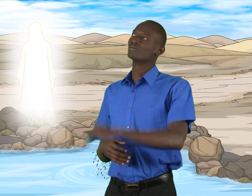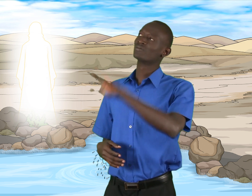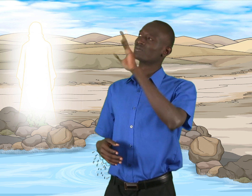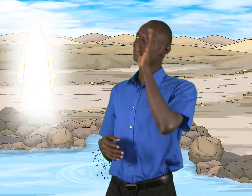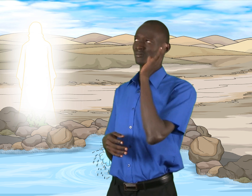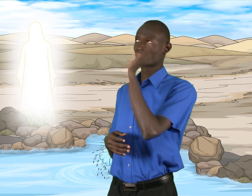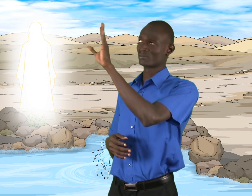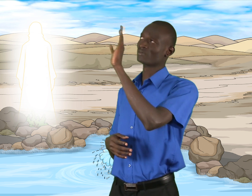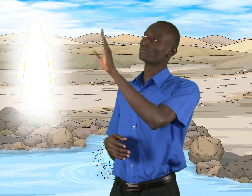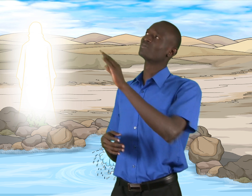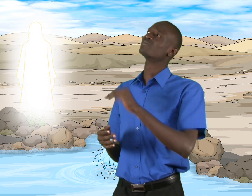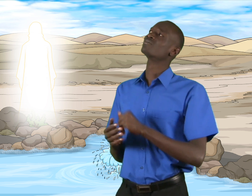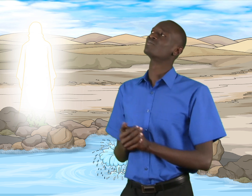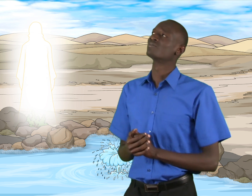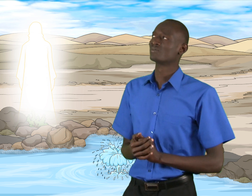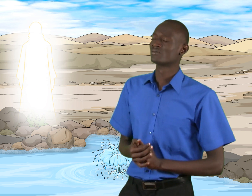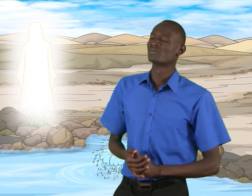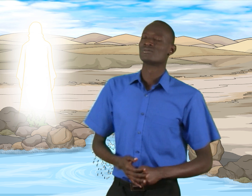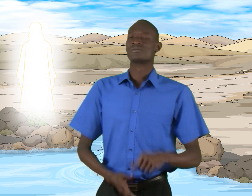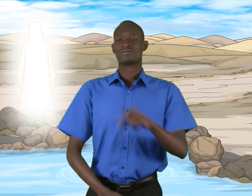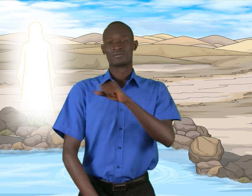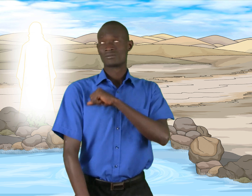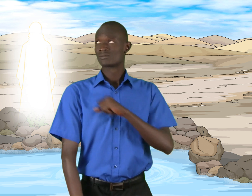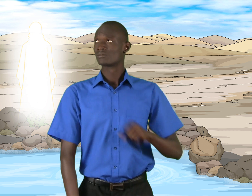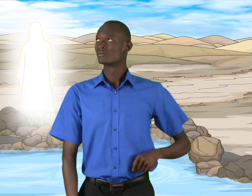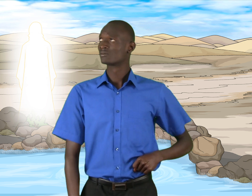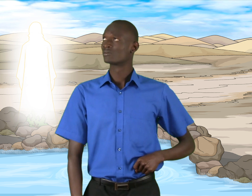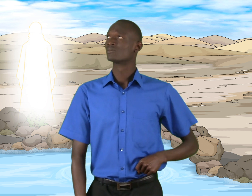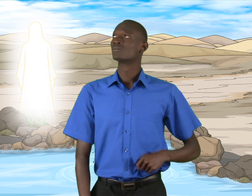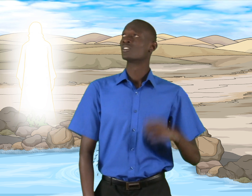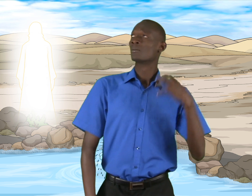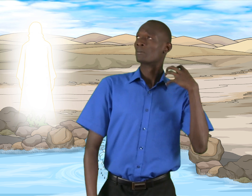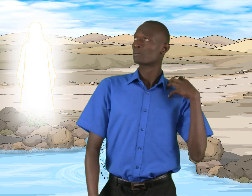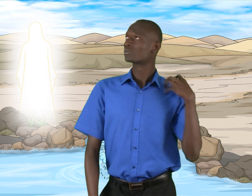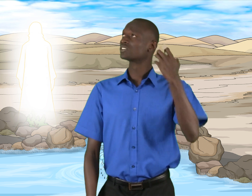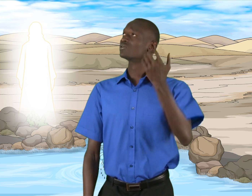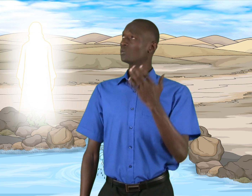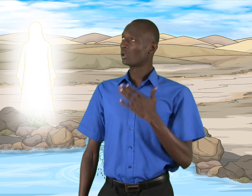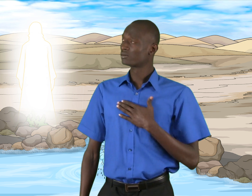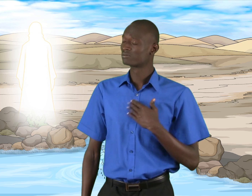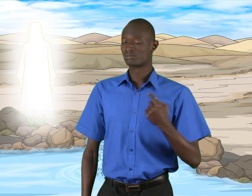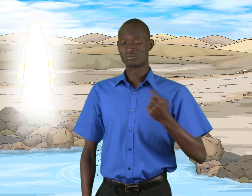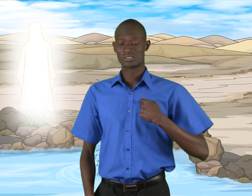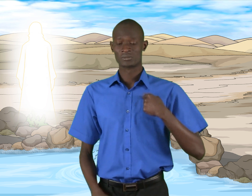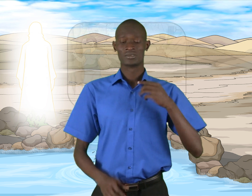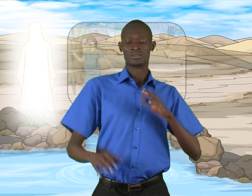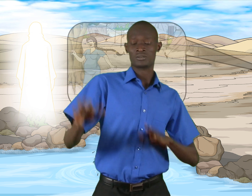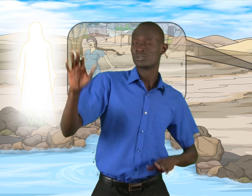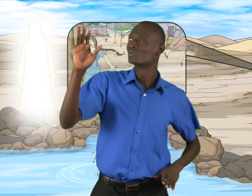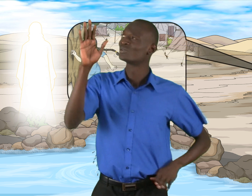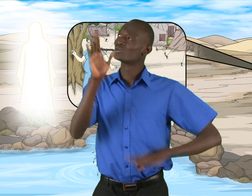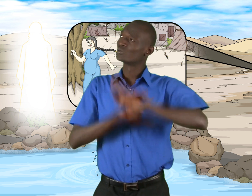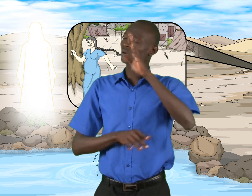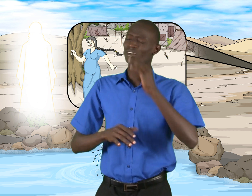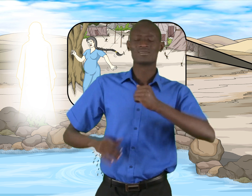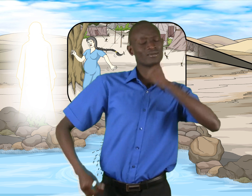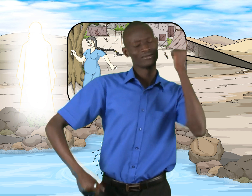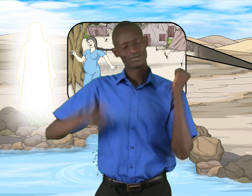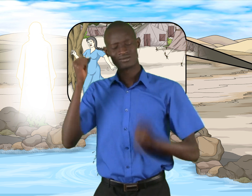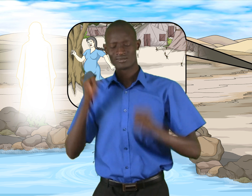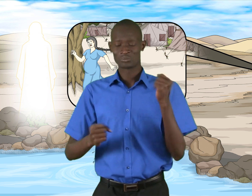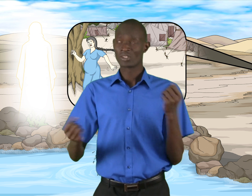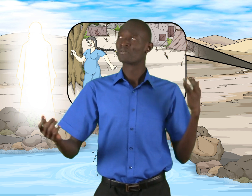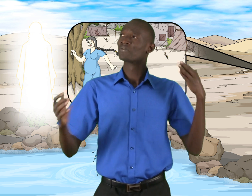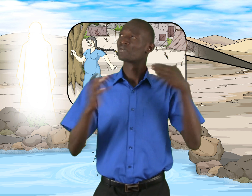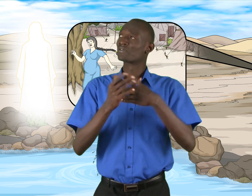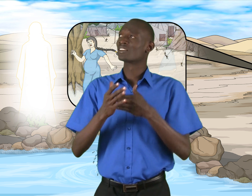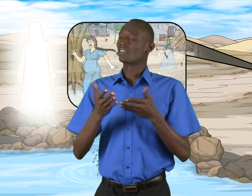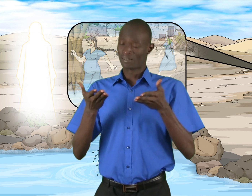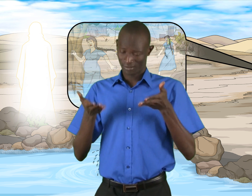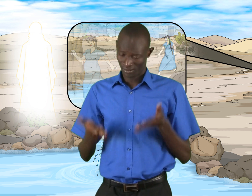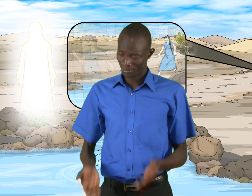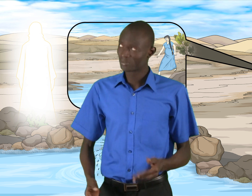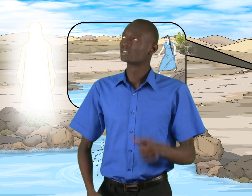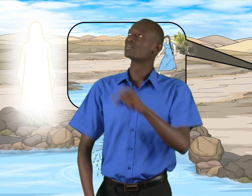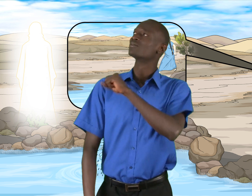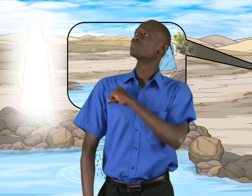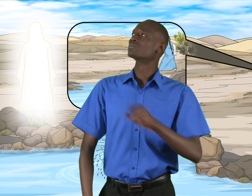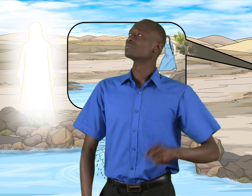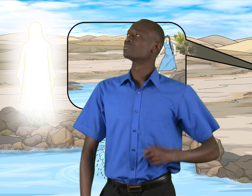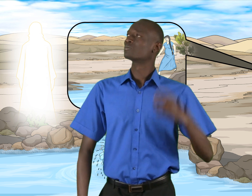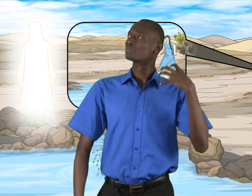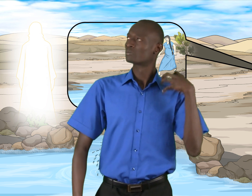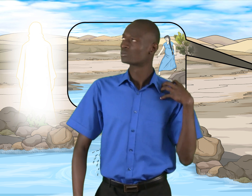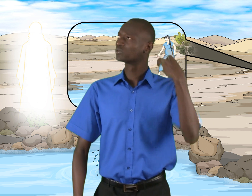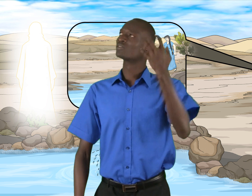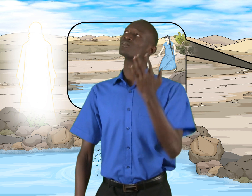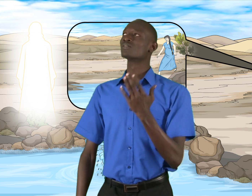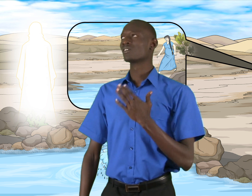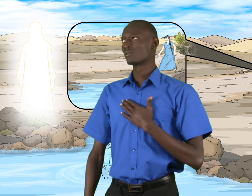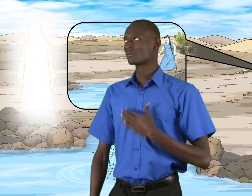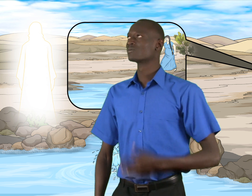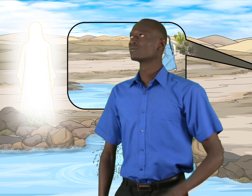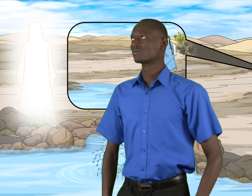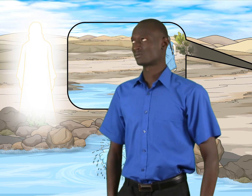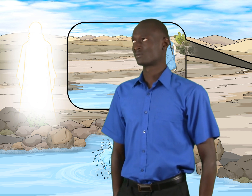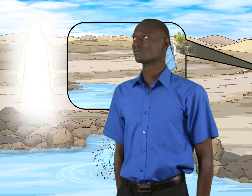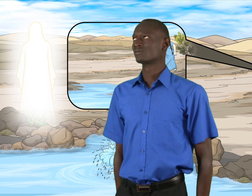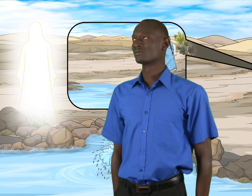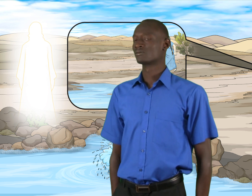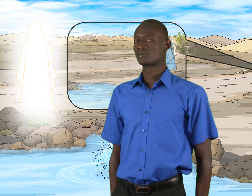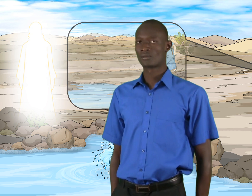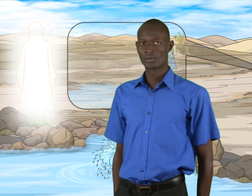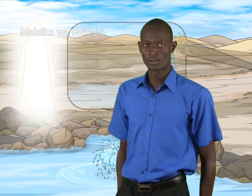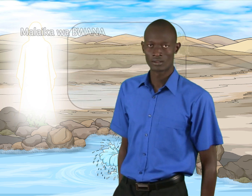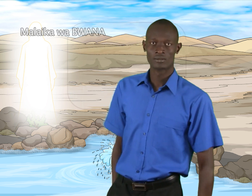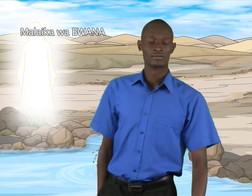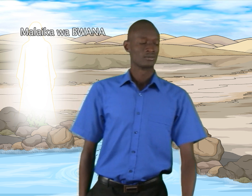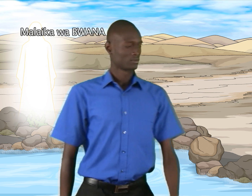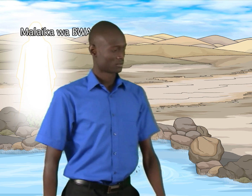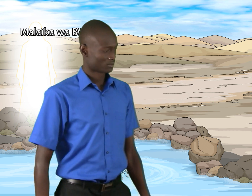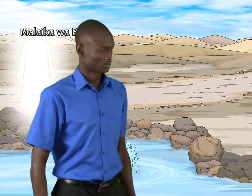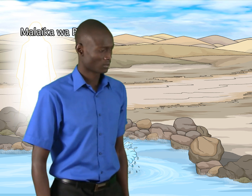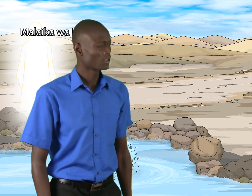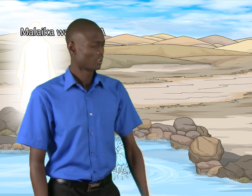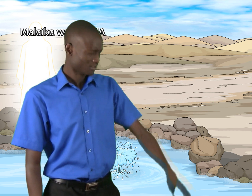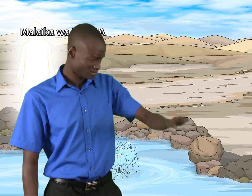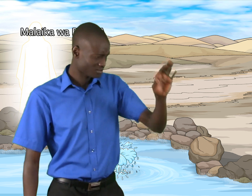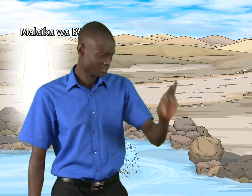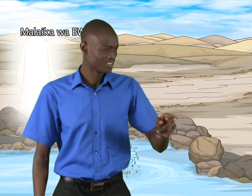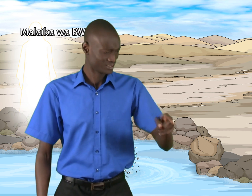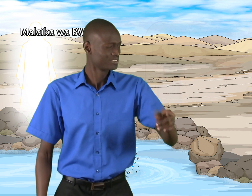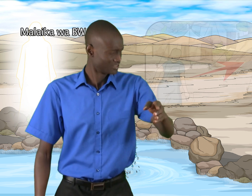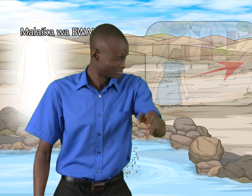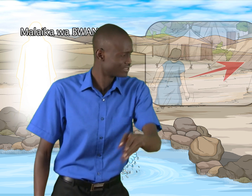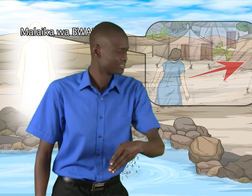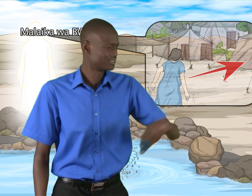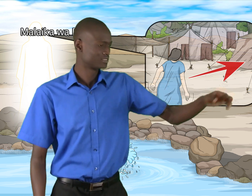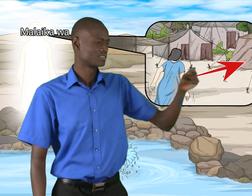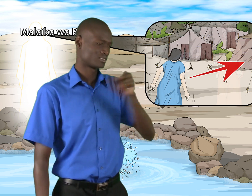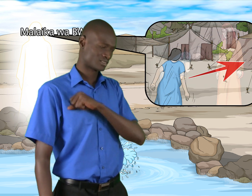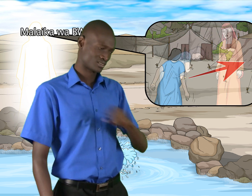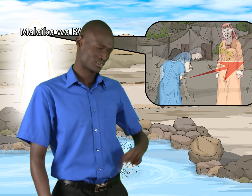“I am running away from my mistress Sarai,” she replied.